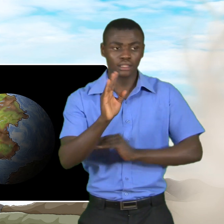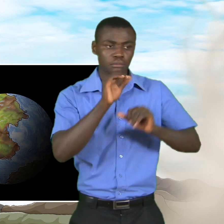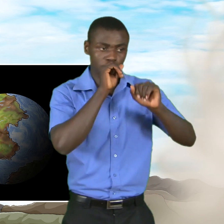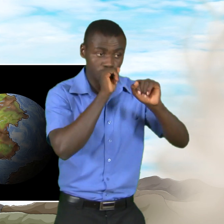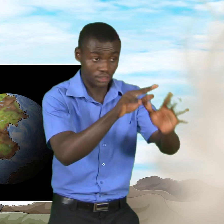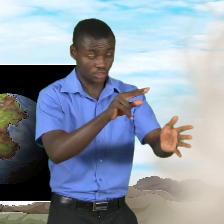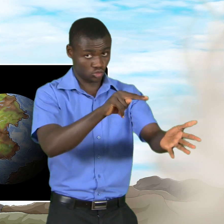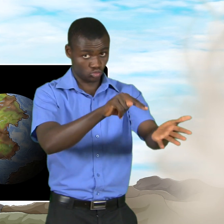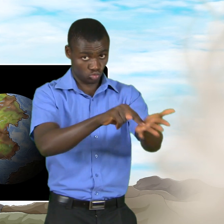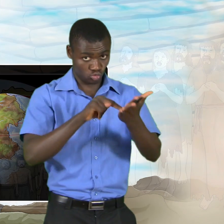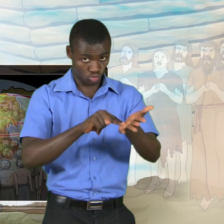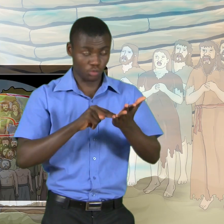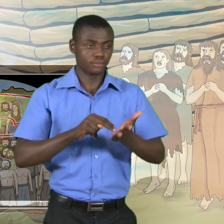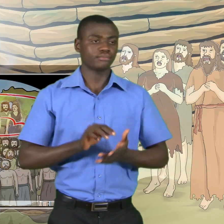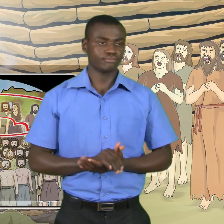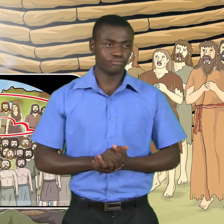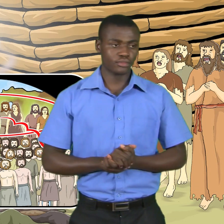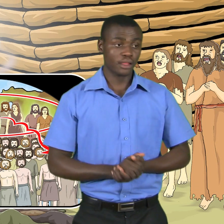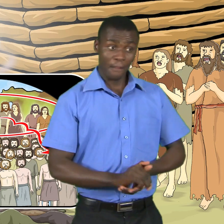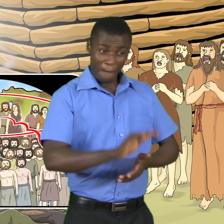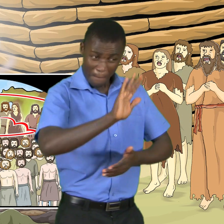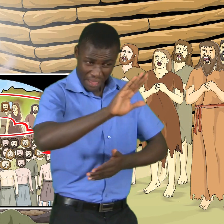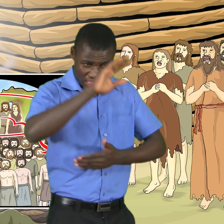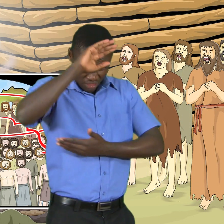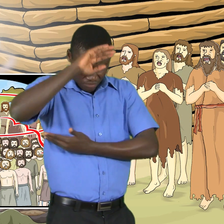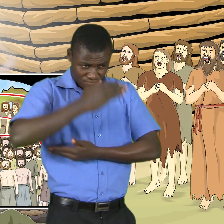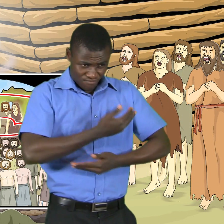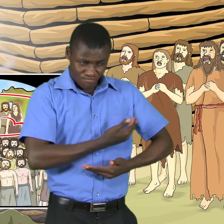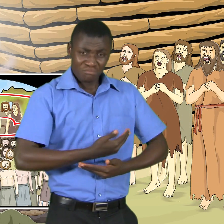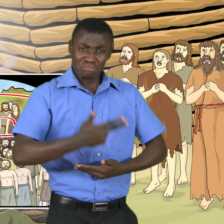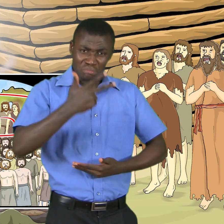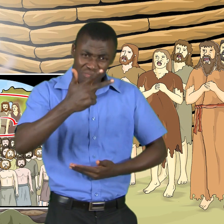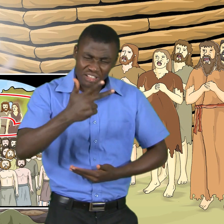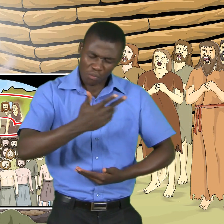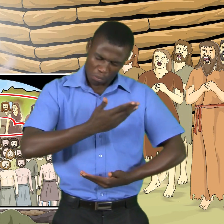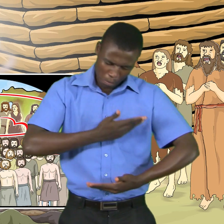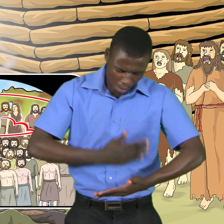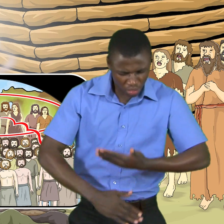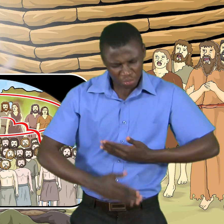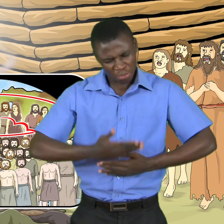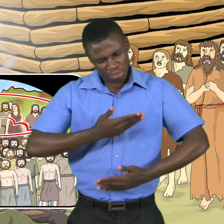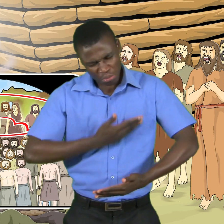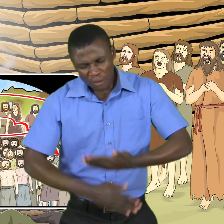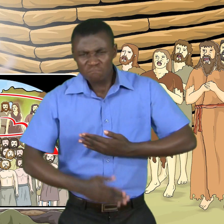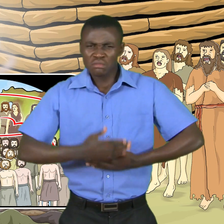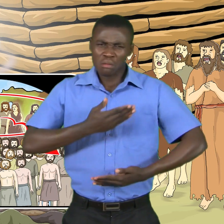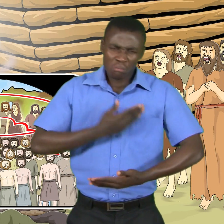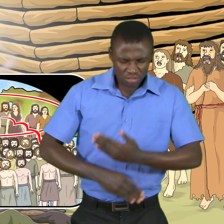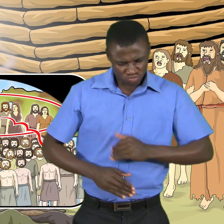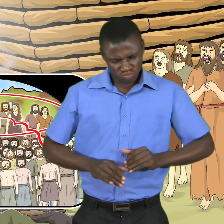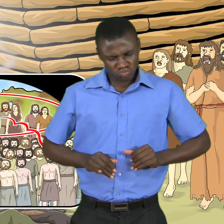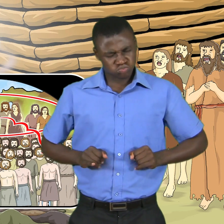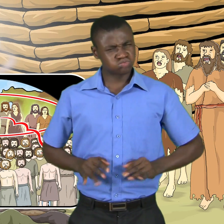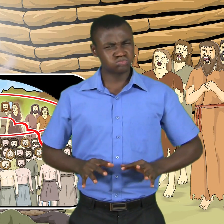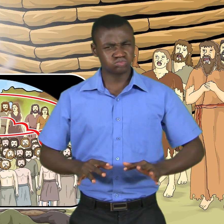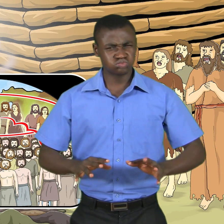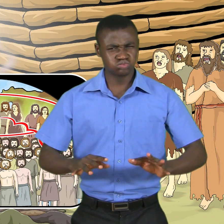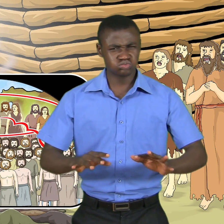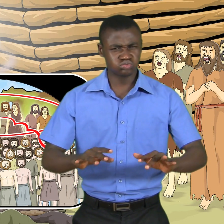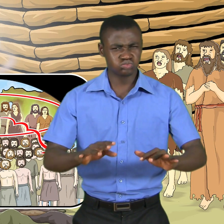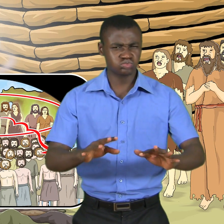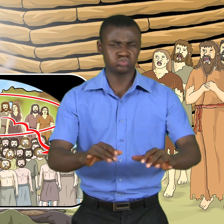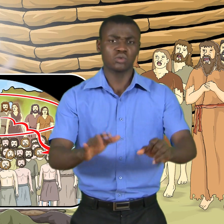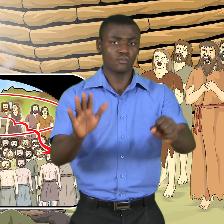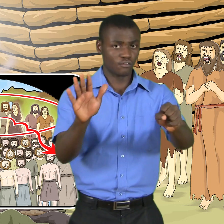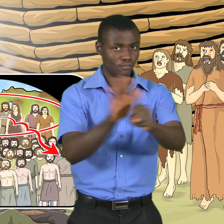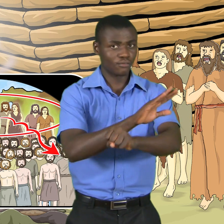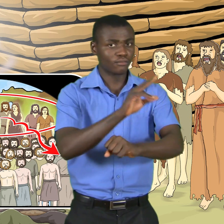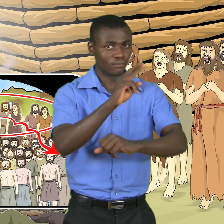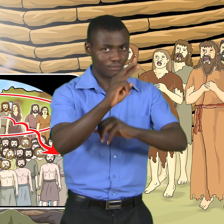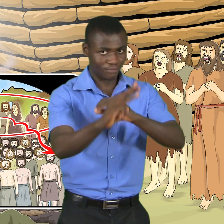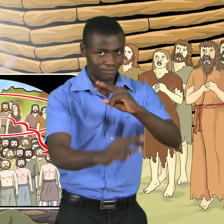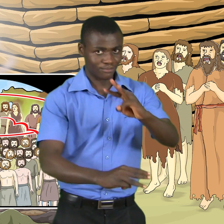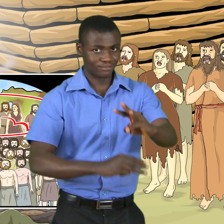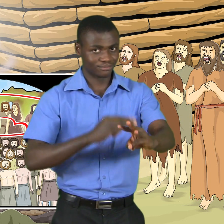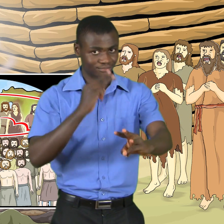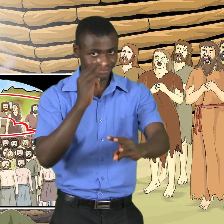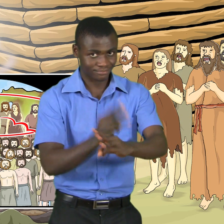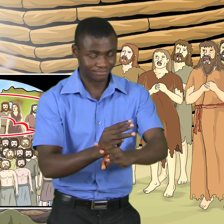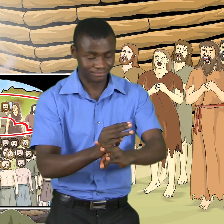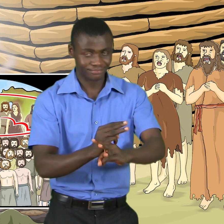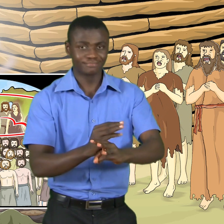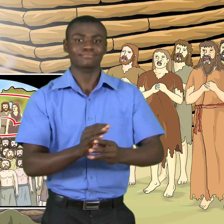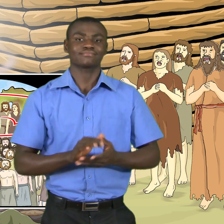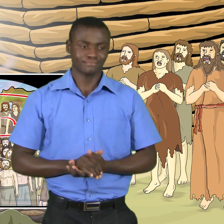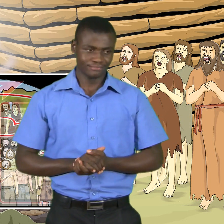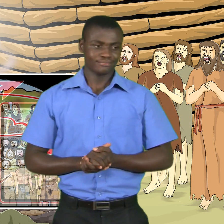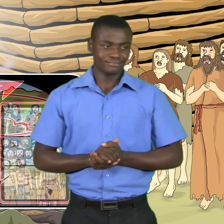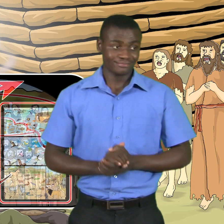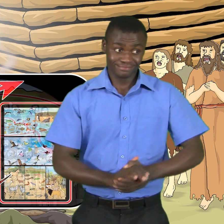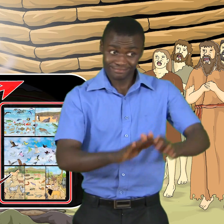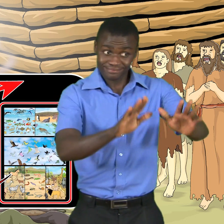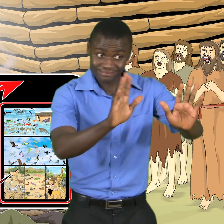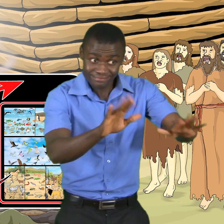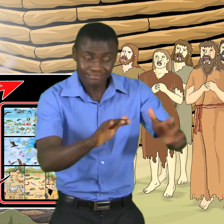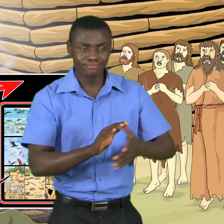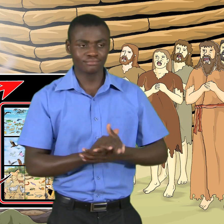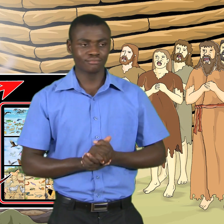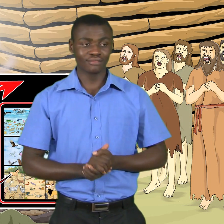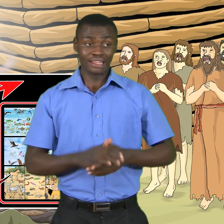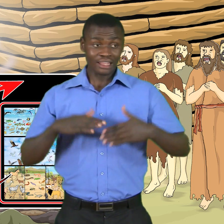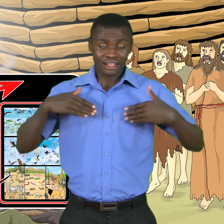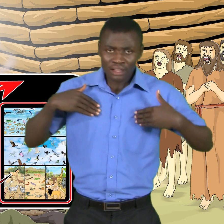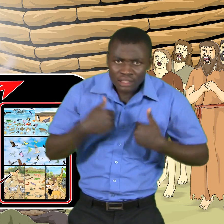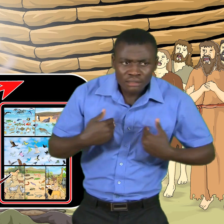And God blessed Noah and his sons and said to them, “Be fruitful and multiply and fill the earth.